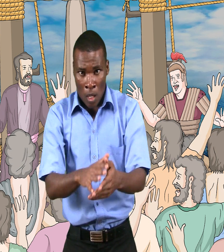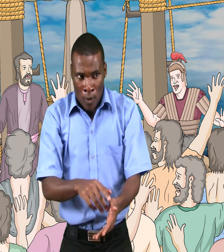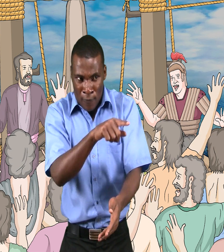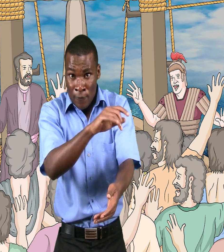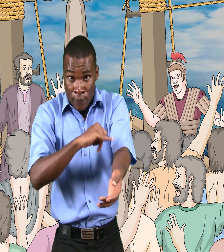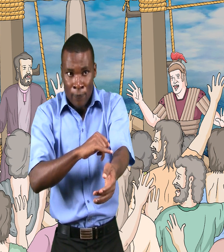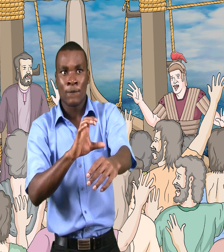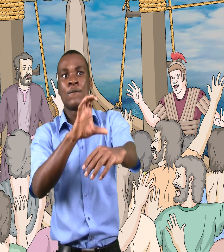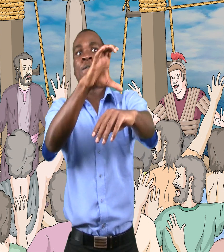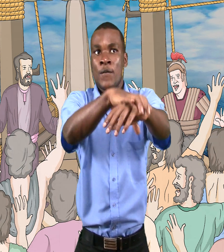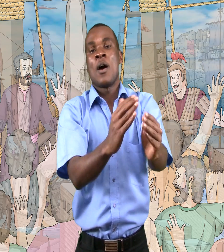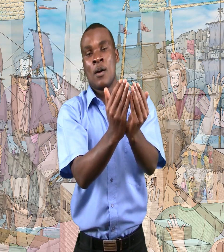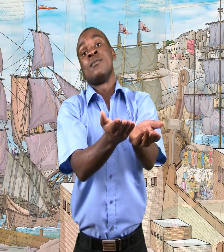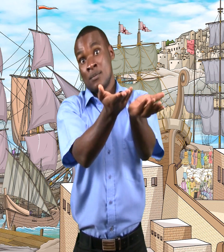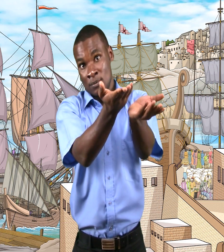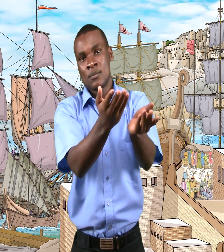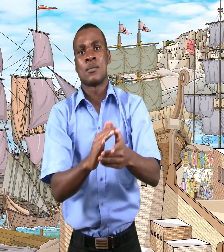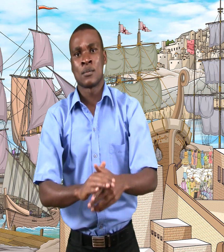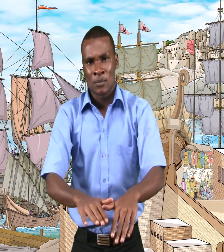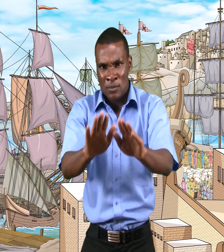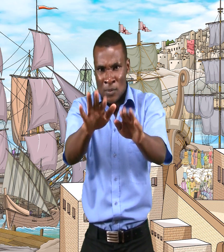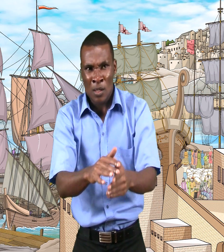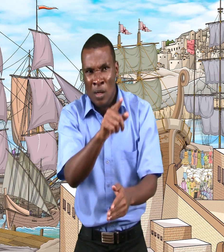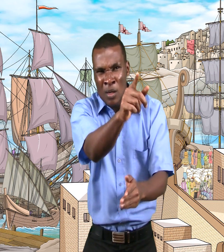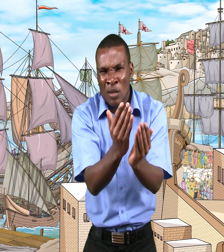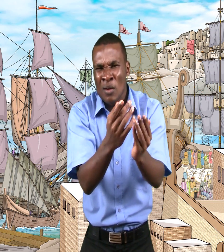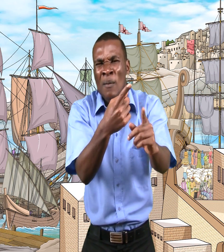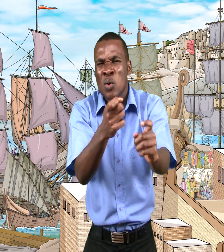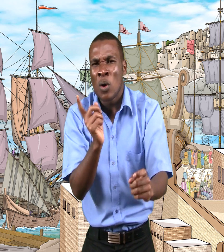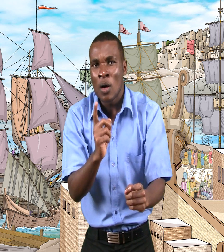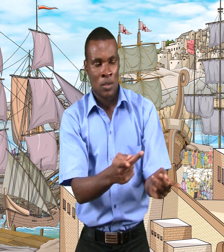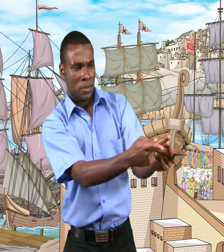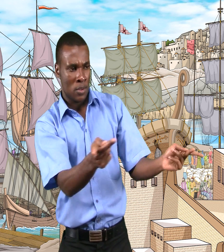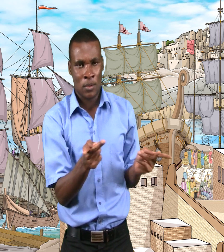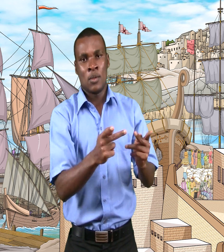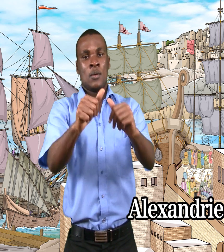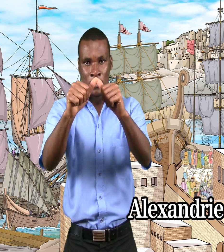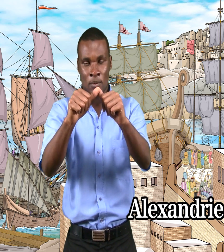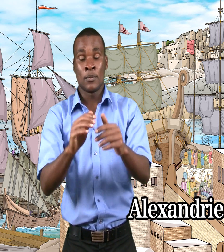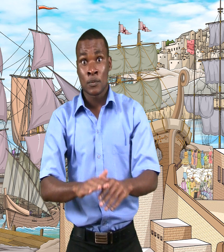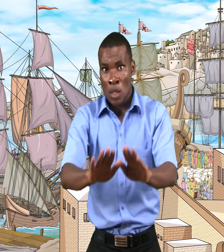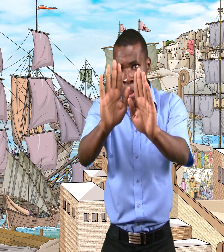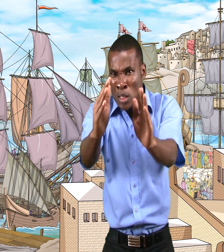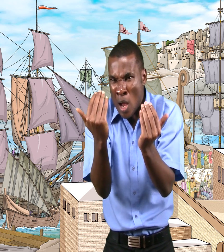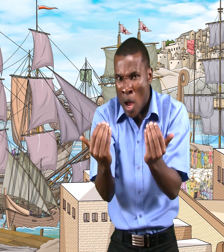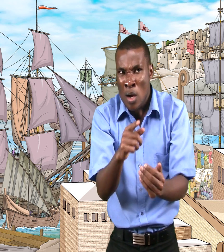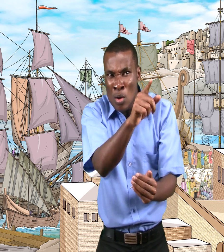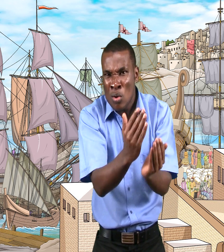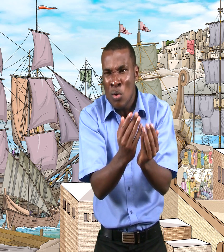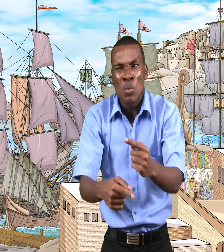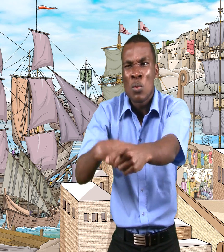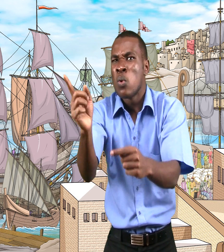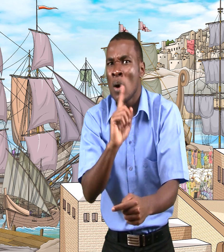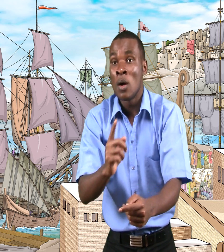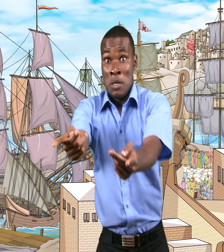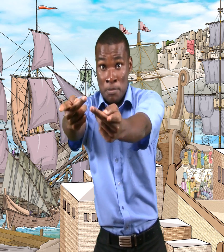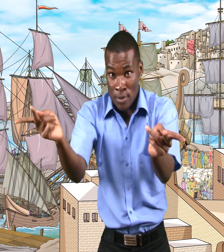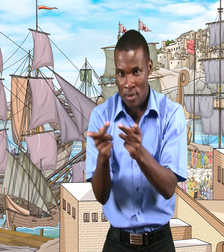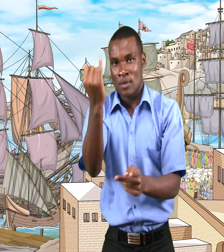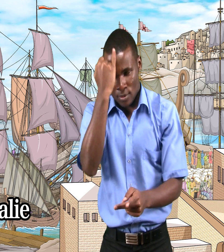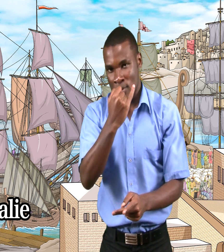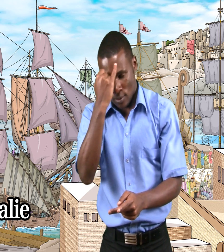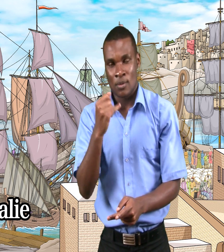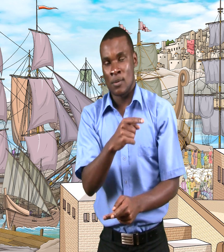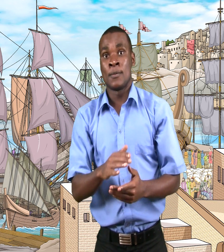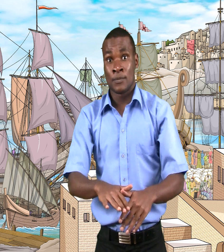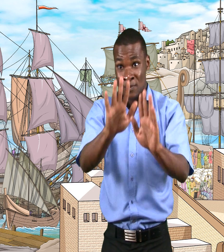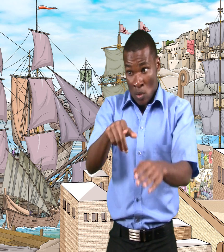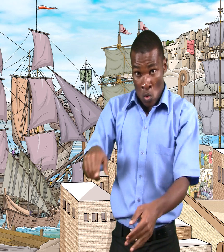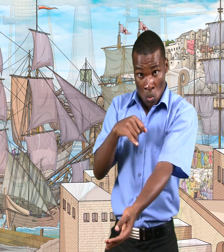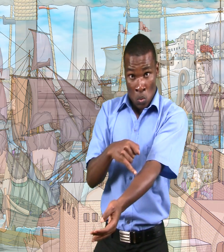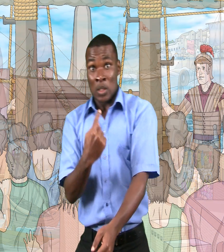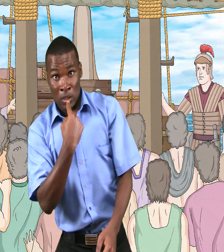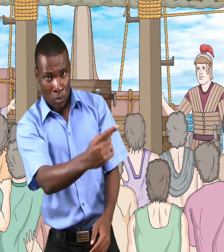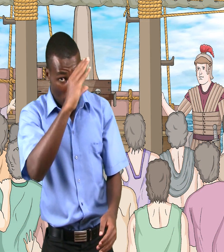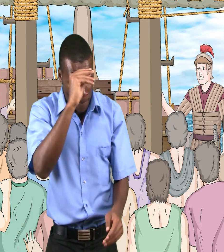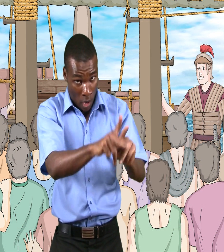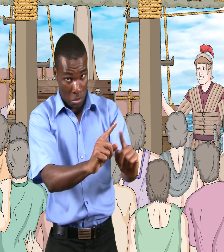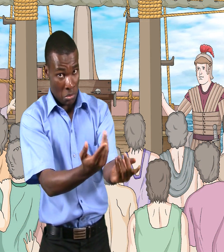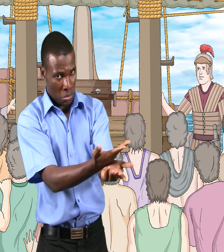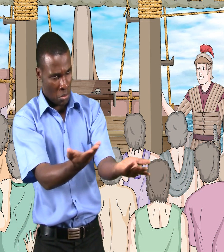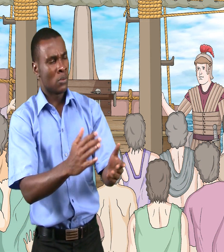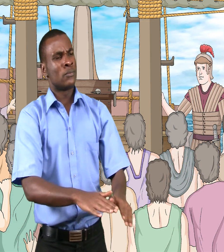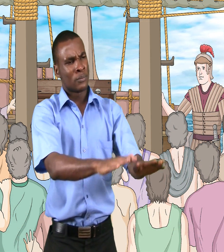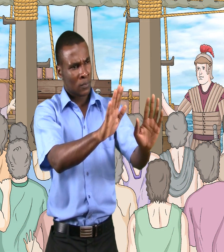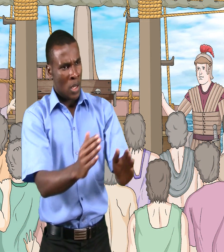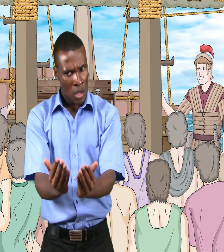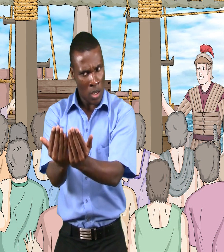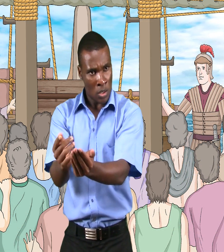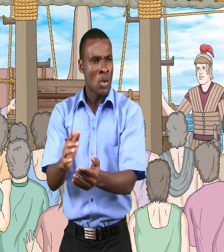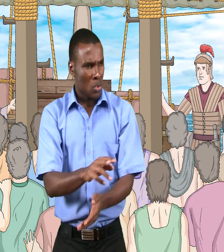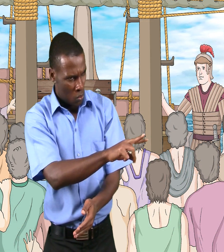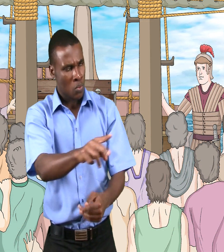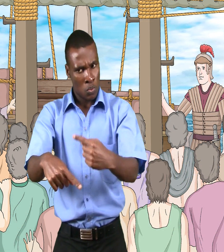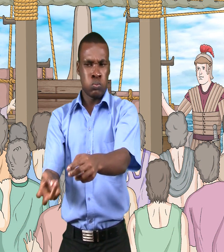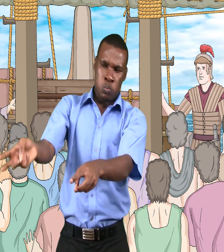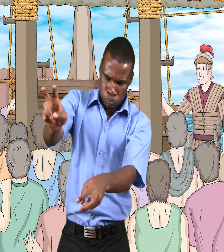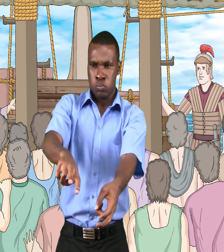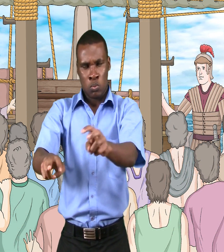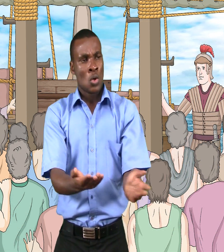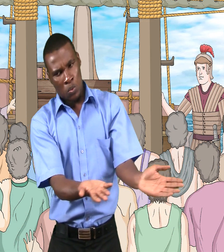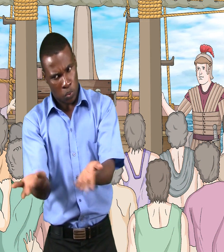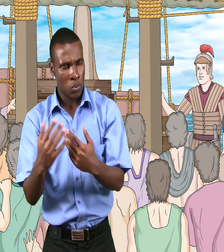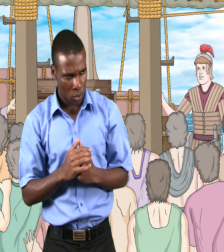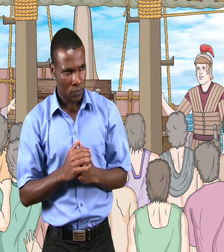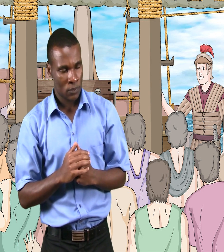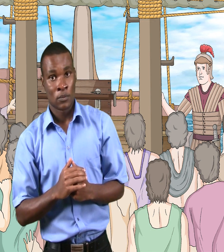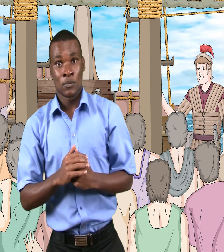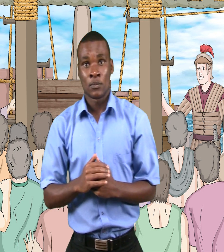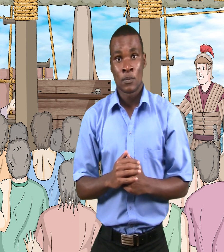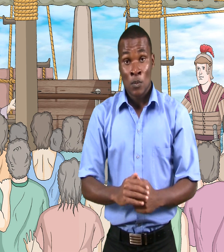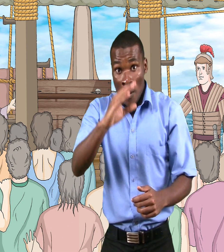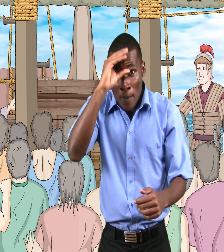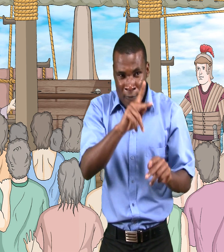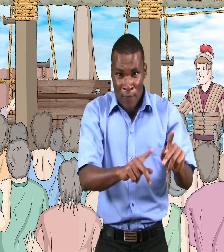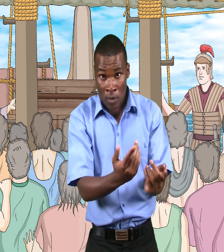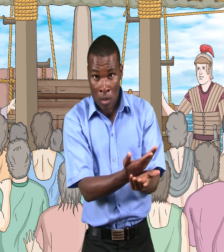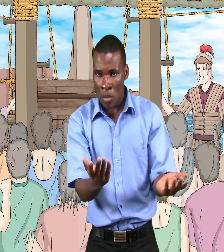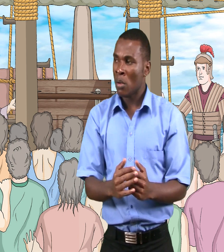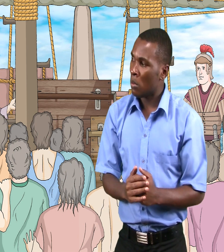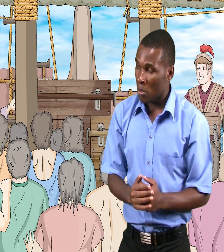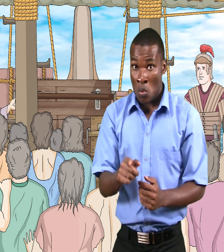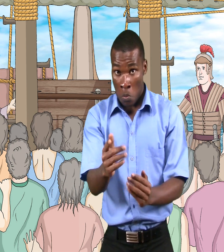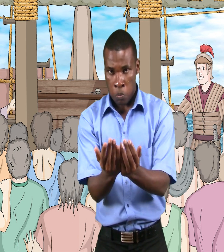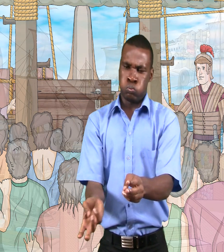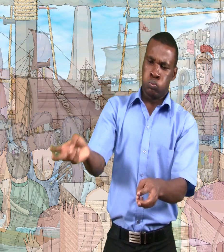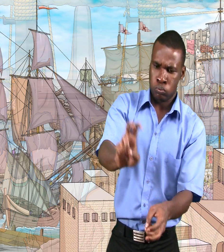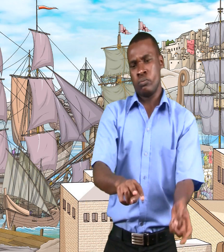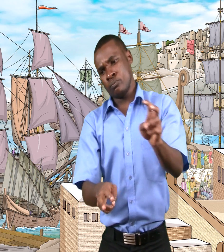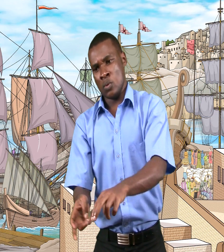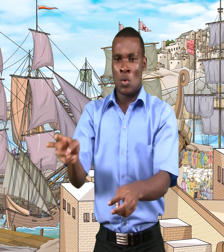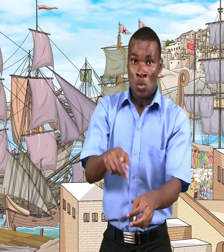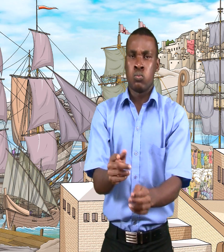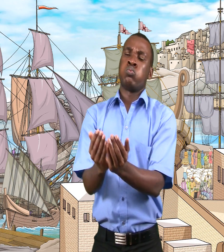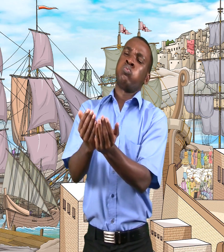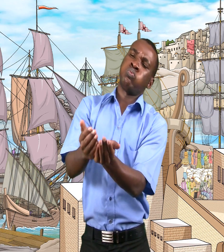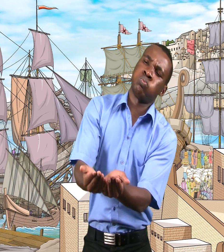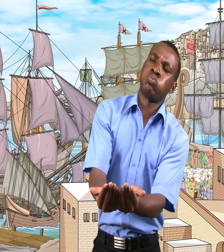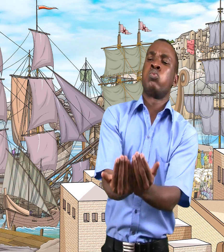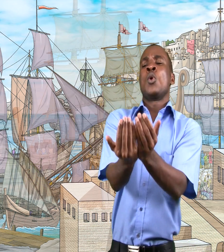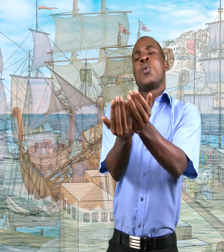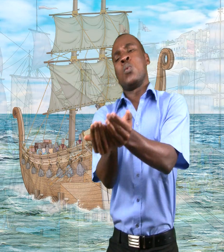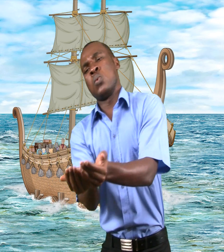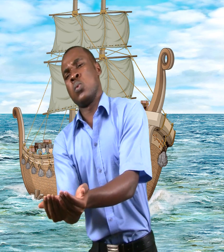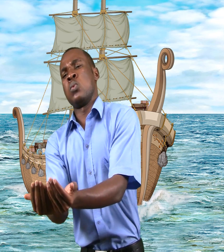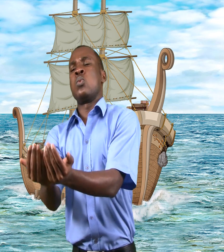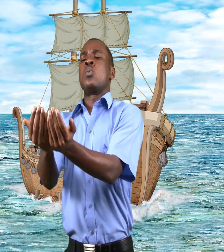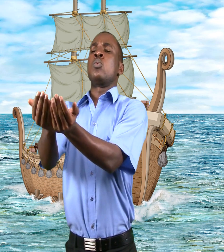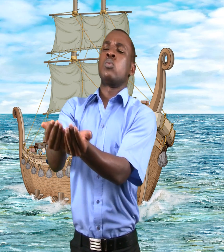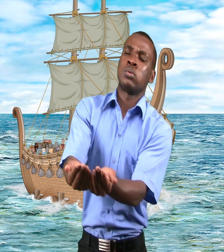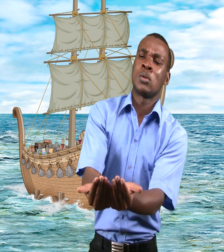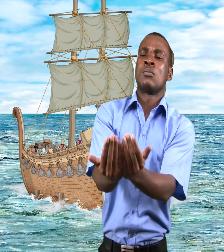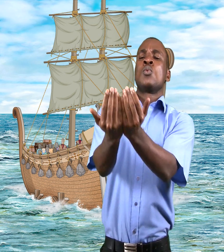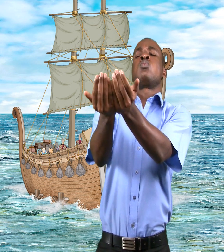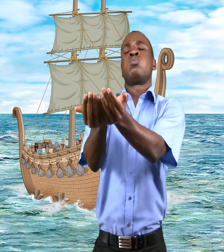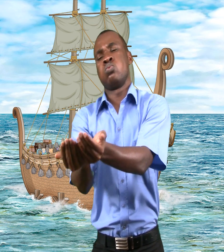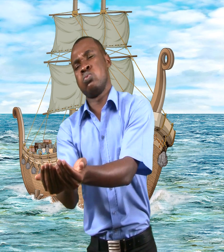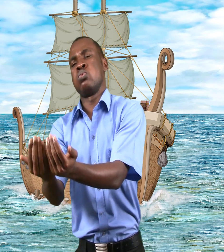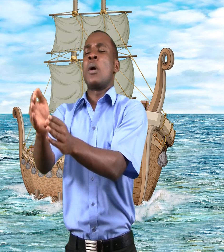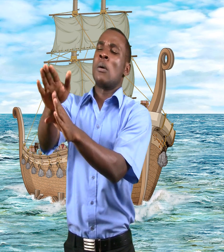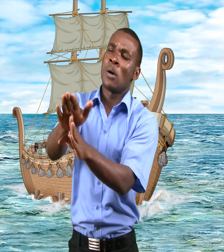There the centurion found an Alexandrian ship sailing for Italy and put us on board.